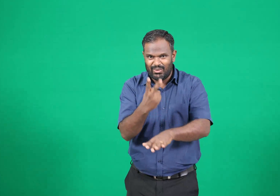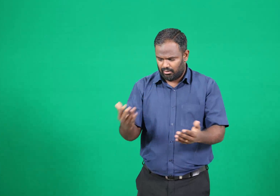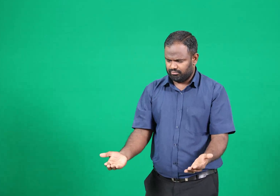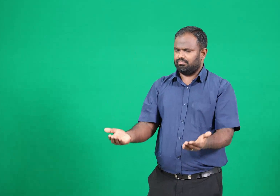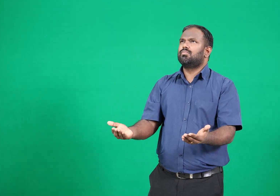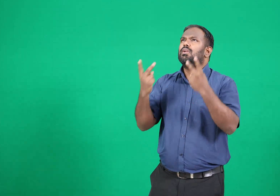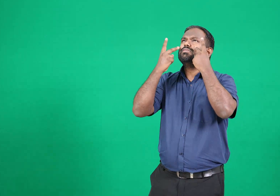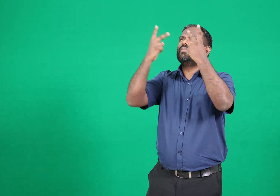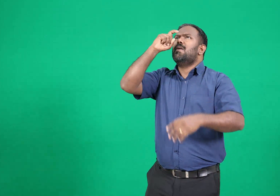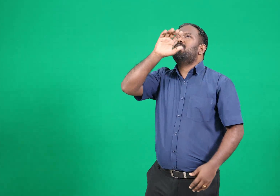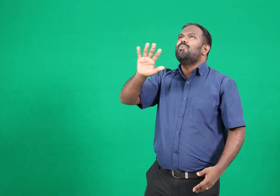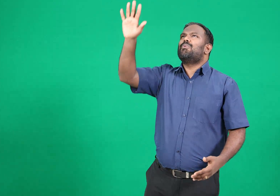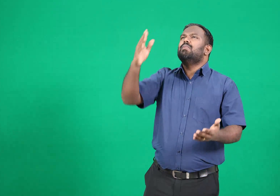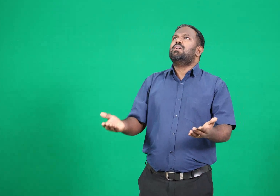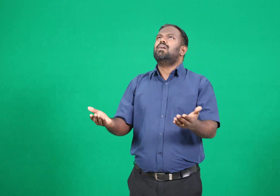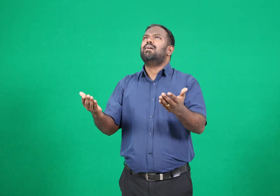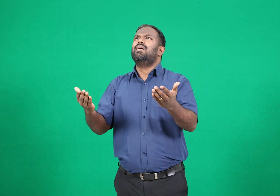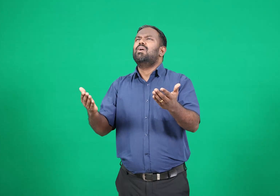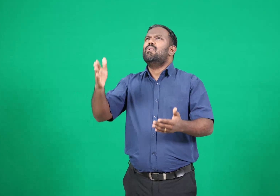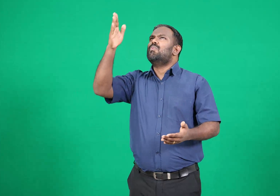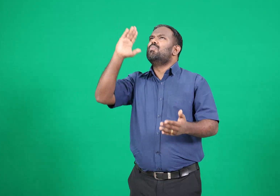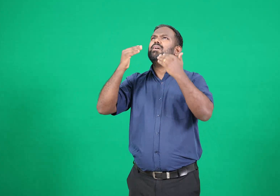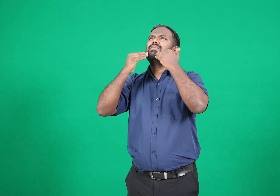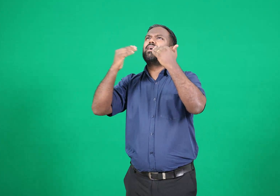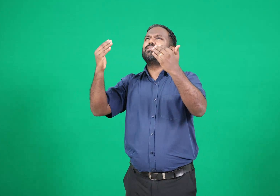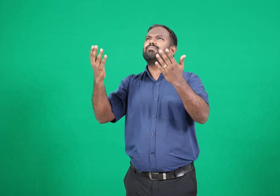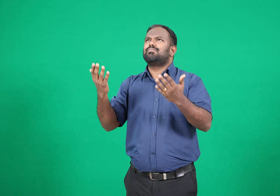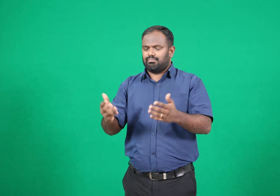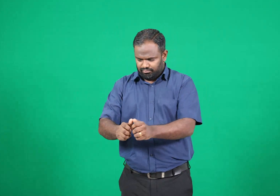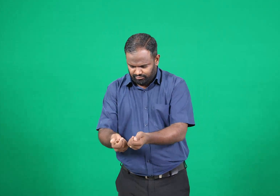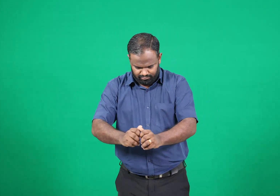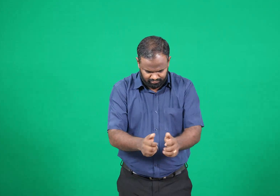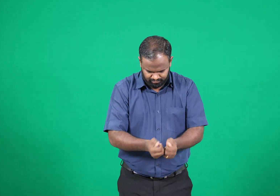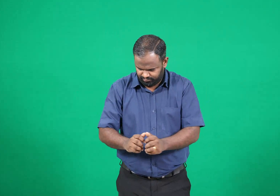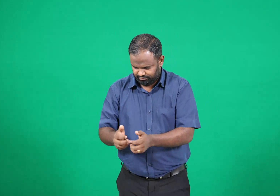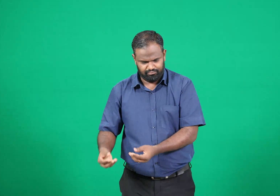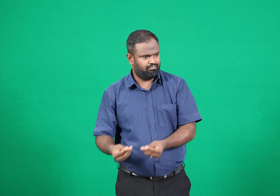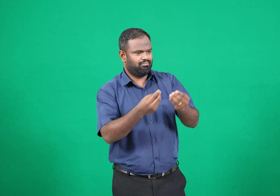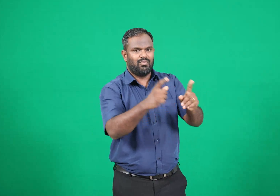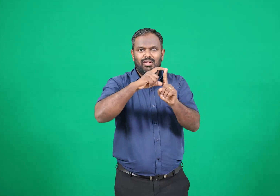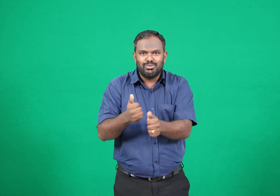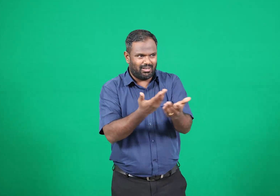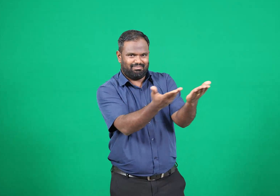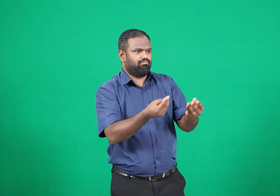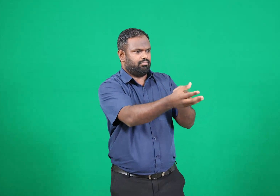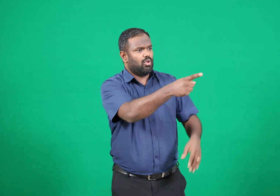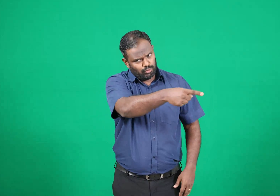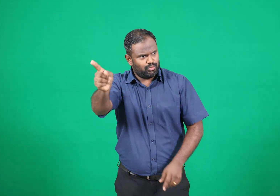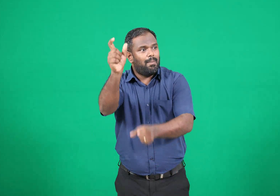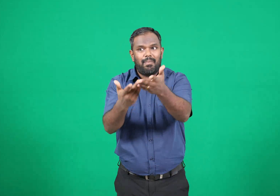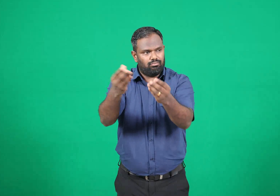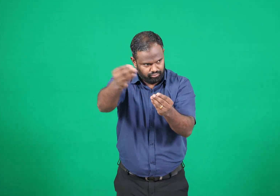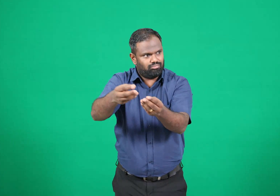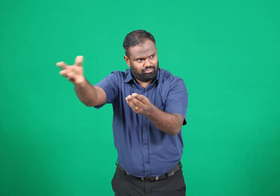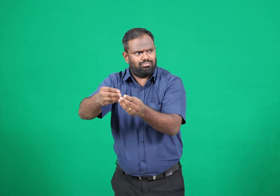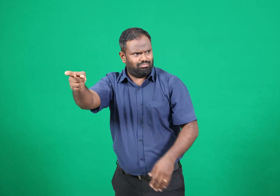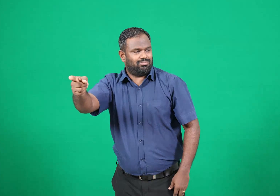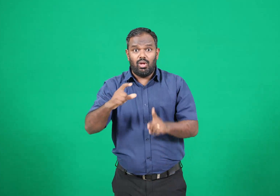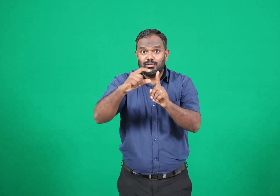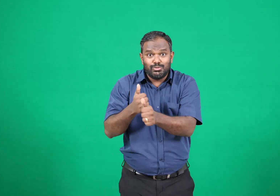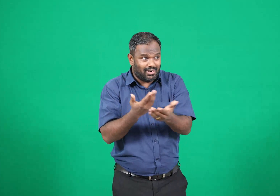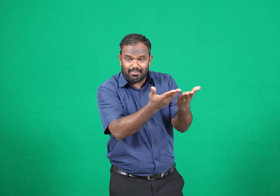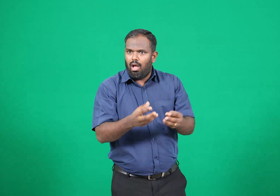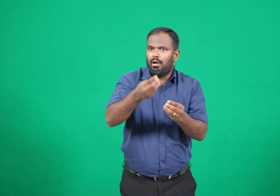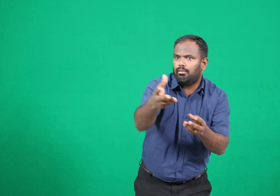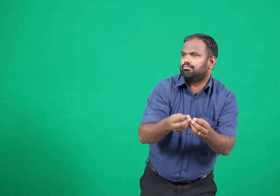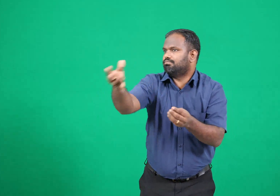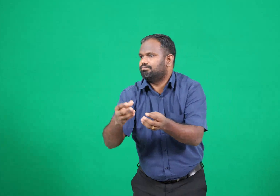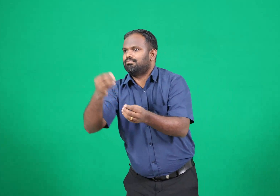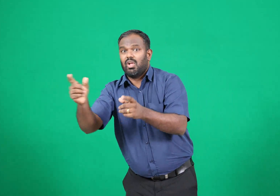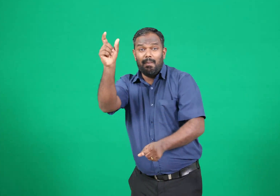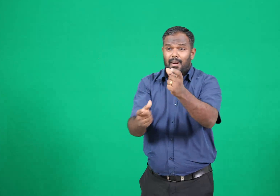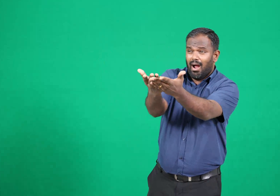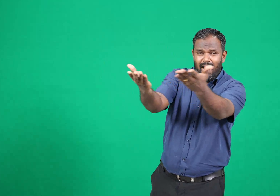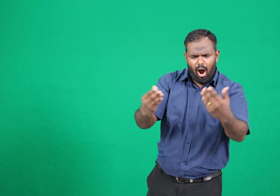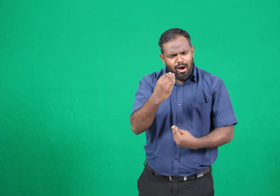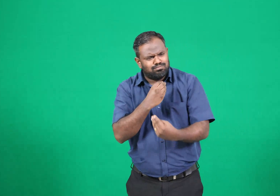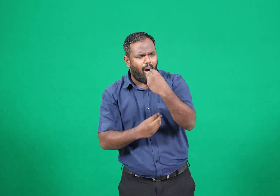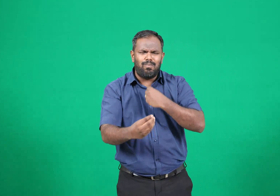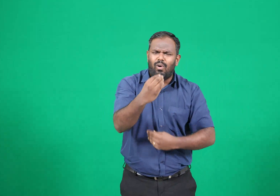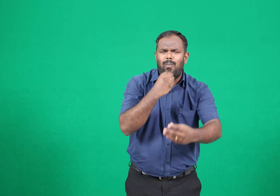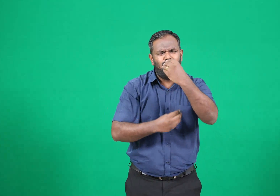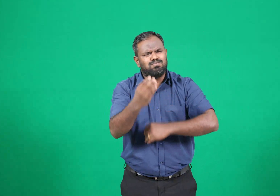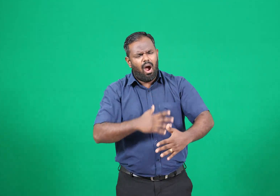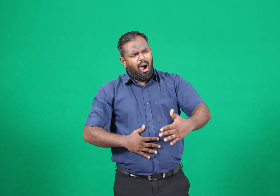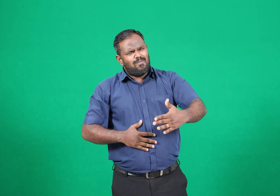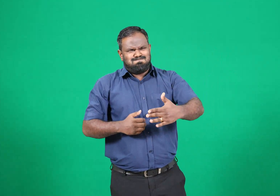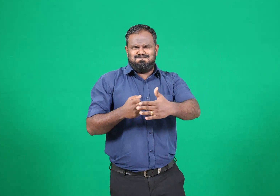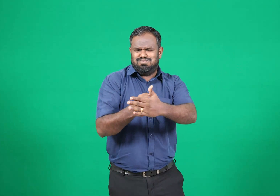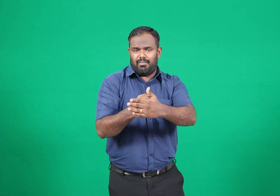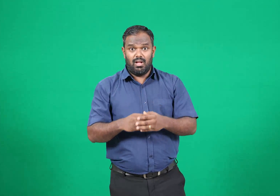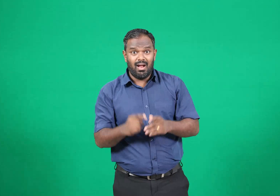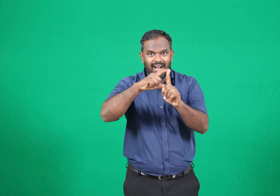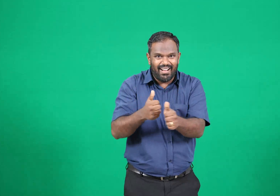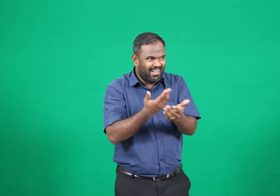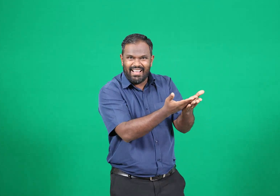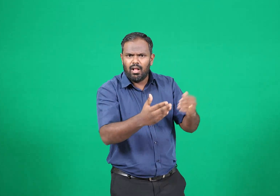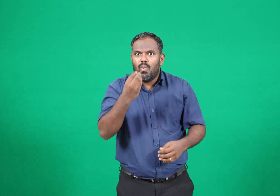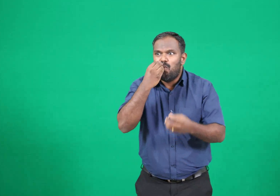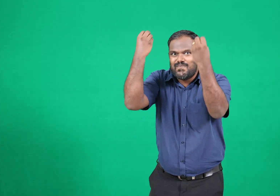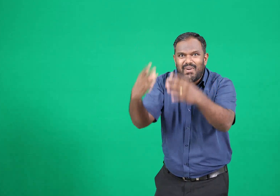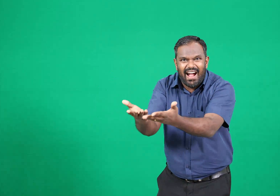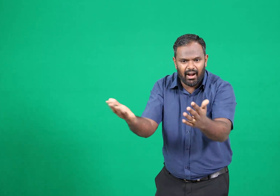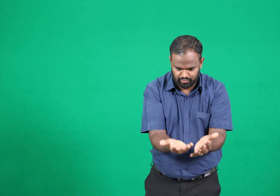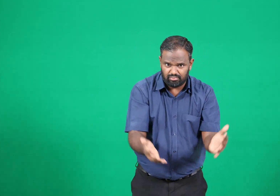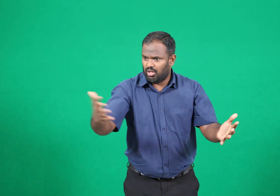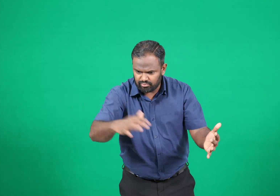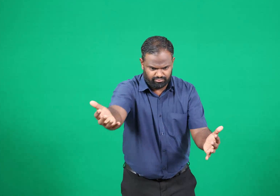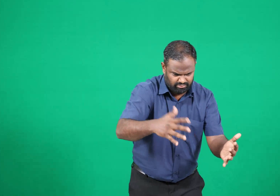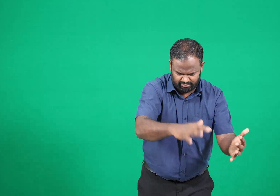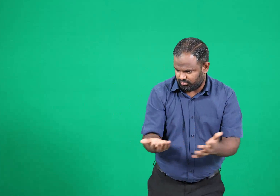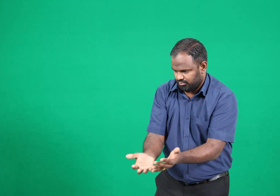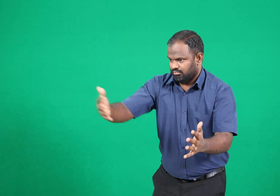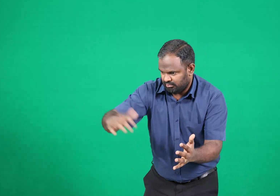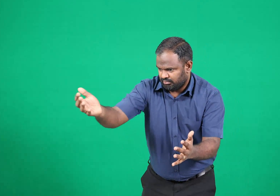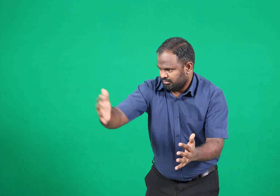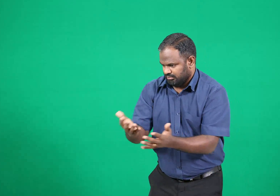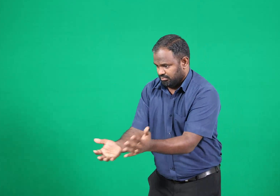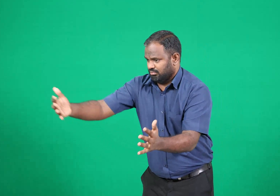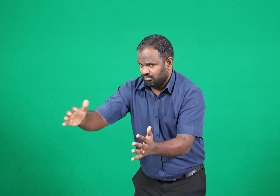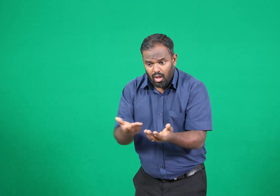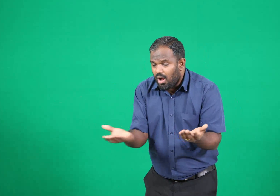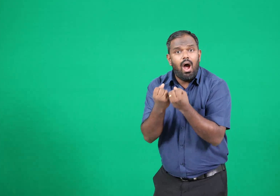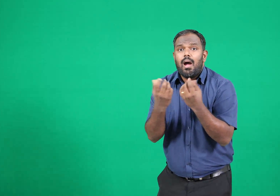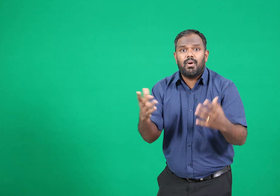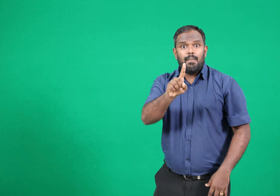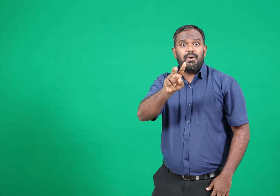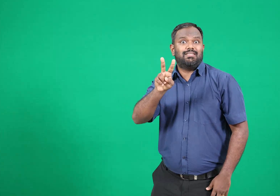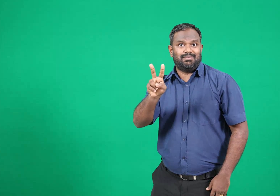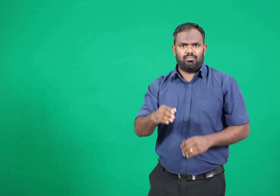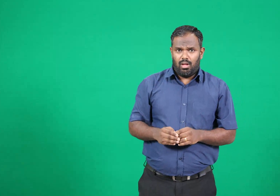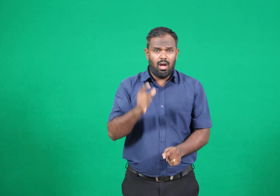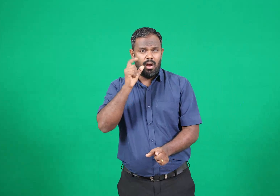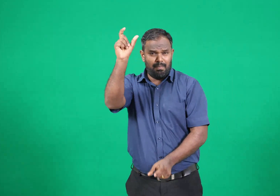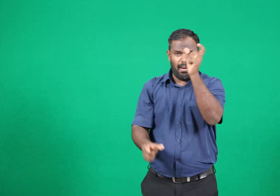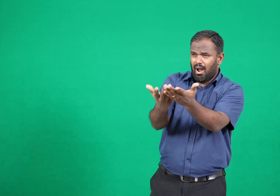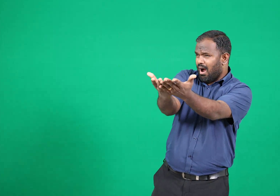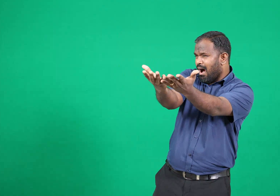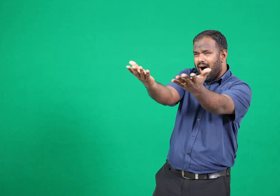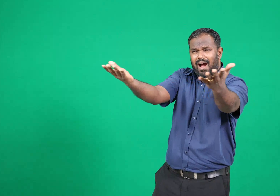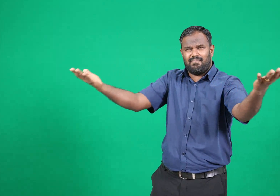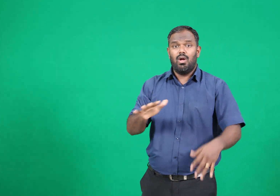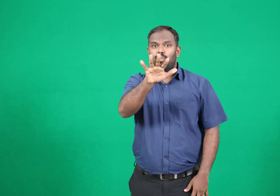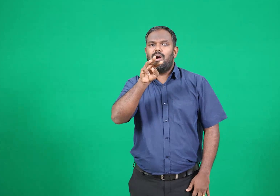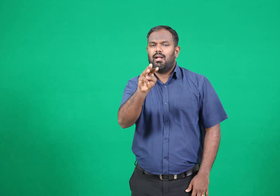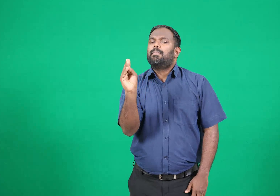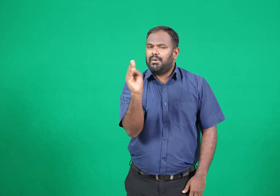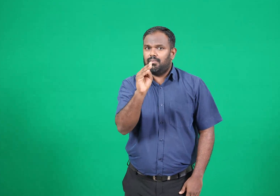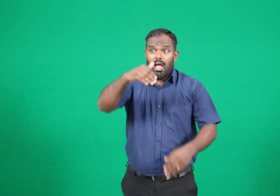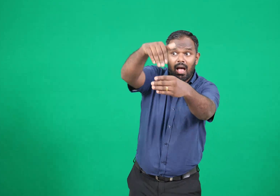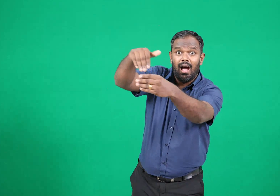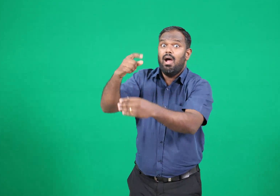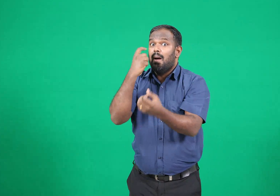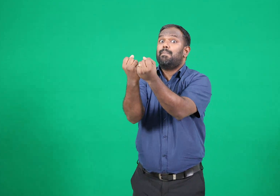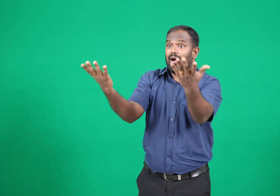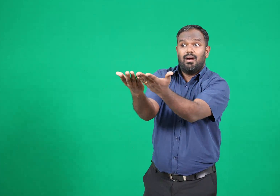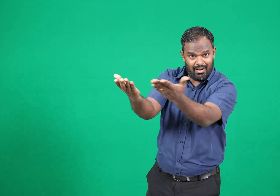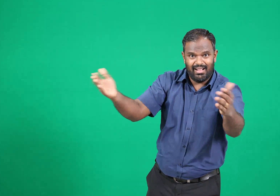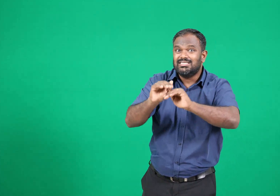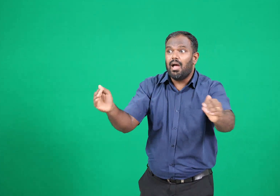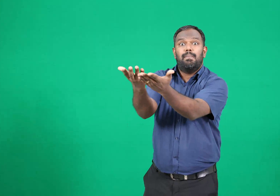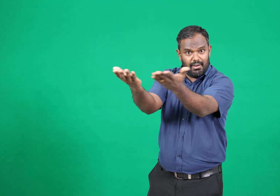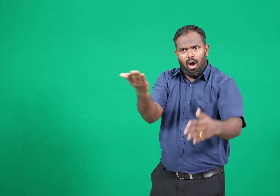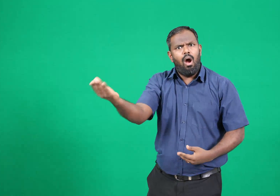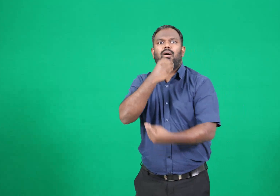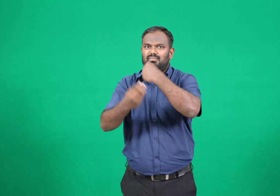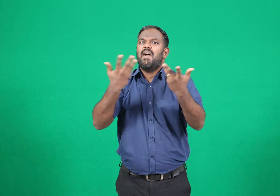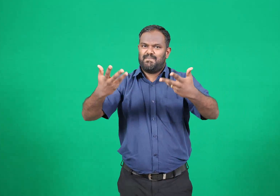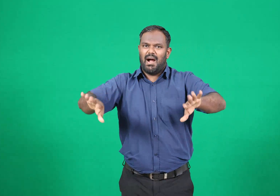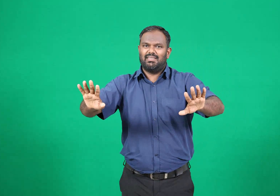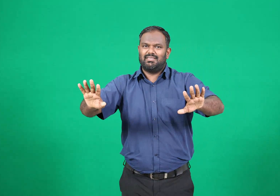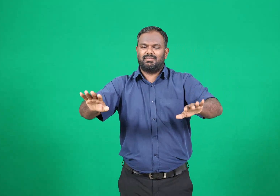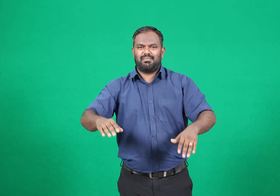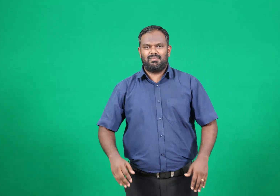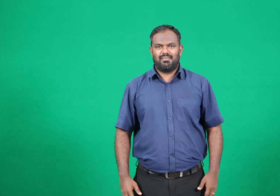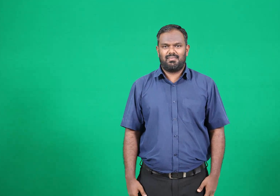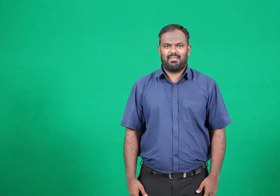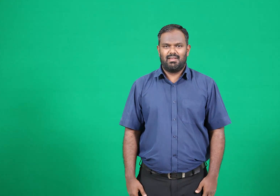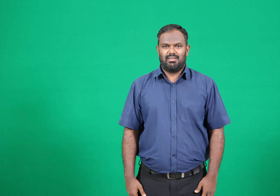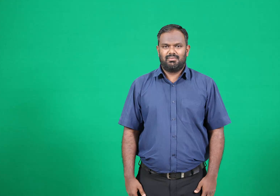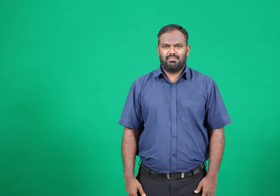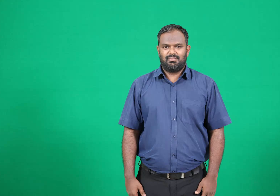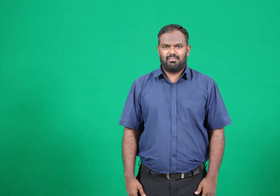Then He broke the loaves and gave them to the disciples, and the disciples gave them to the people. They all ate and were satisfied, and the disciples picked up twelve basketfuls of broken pieces that were left over. About five thousand men were fed, in addition to women and children.